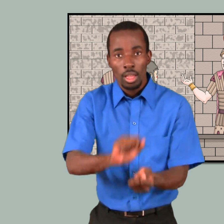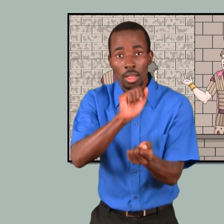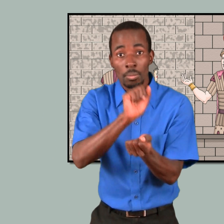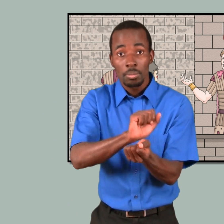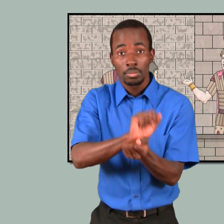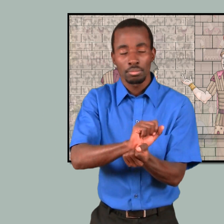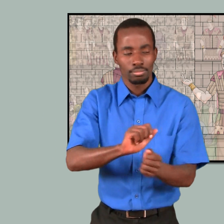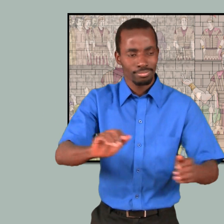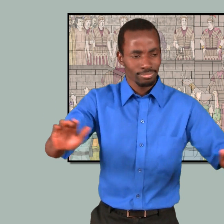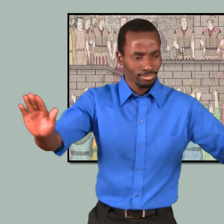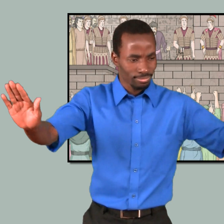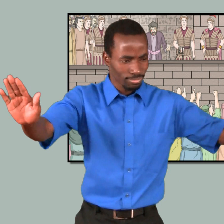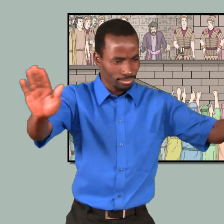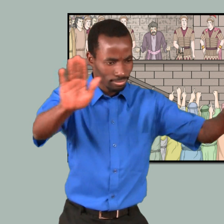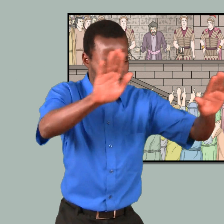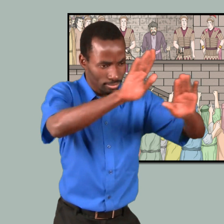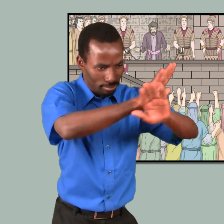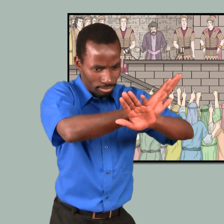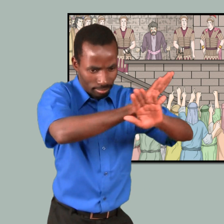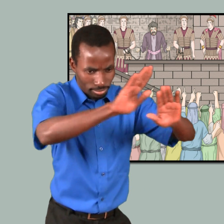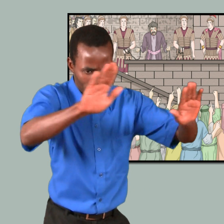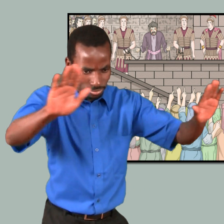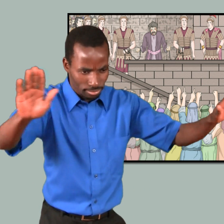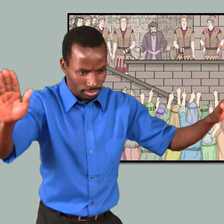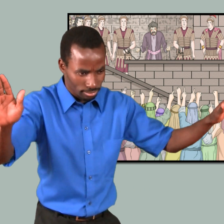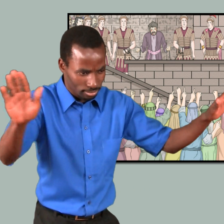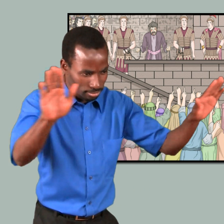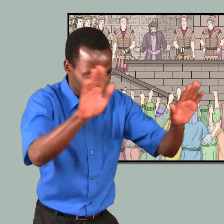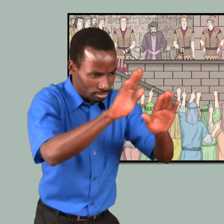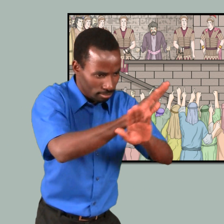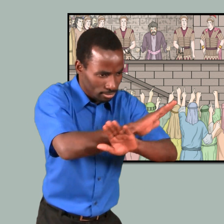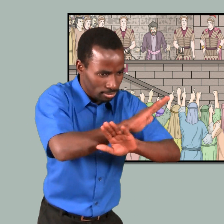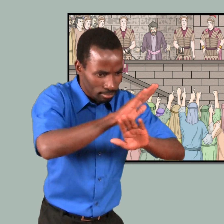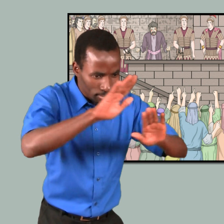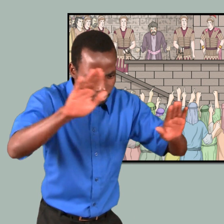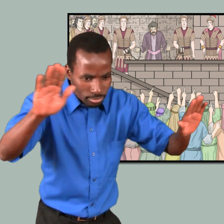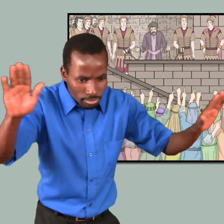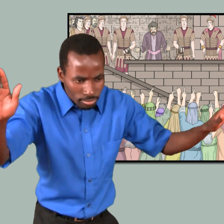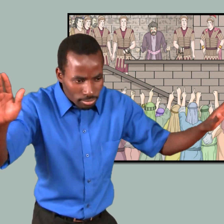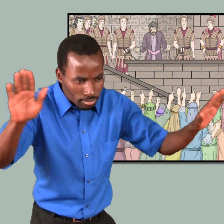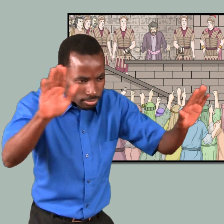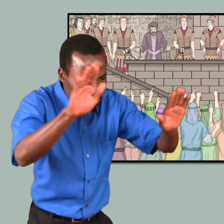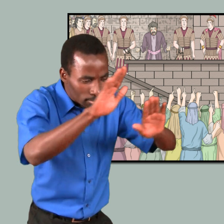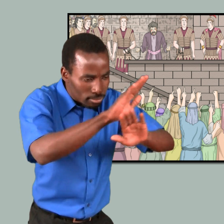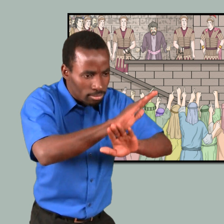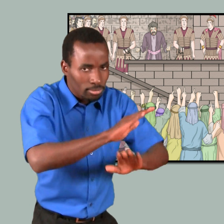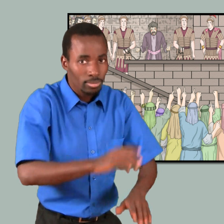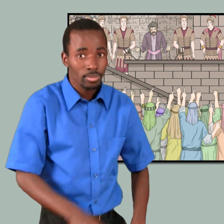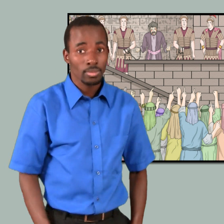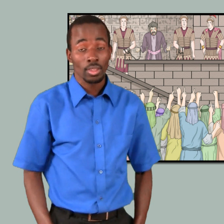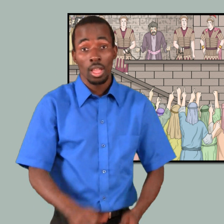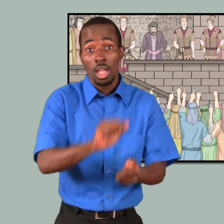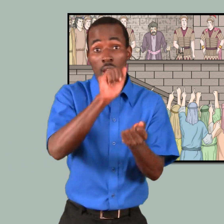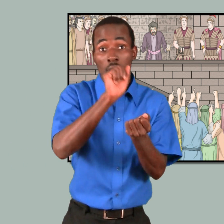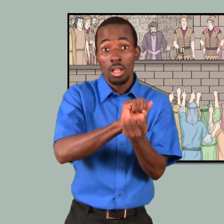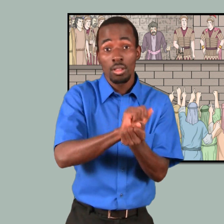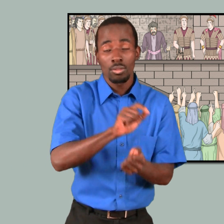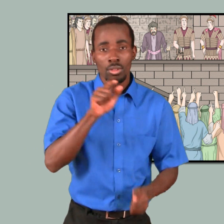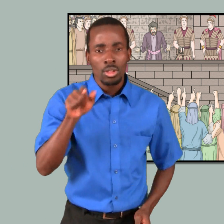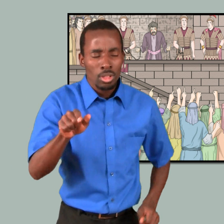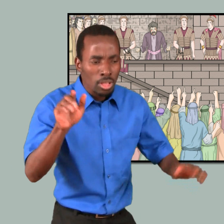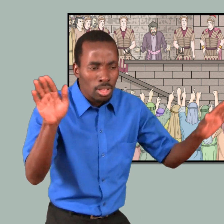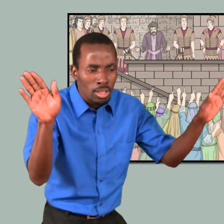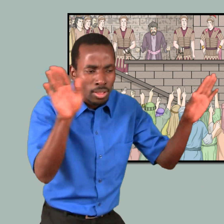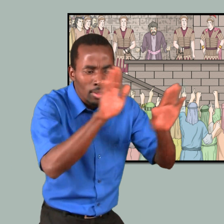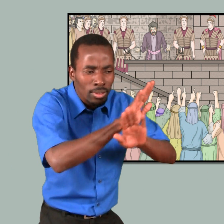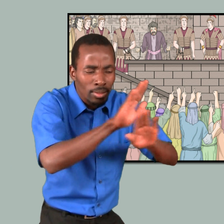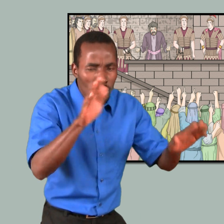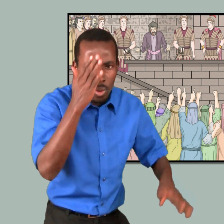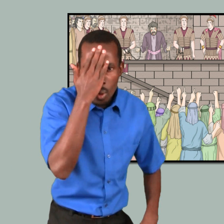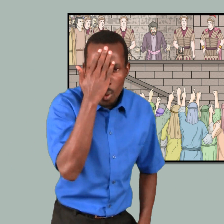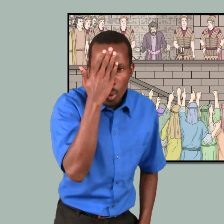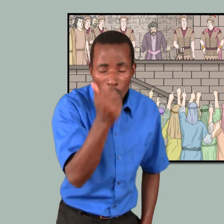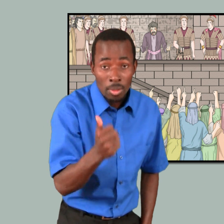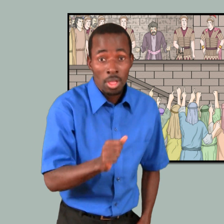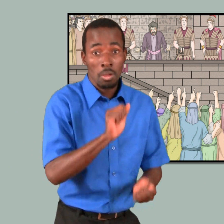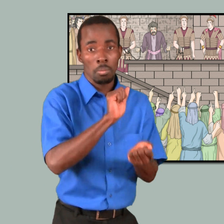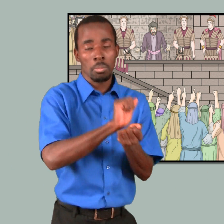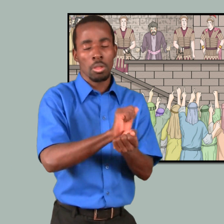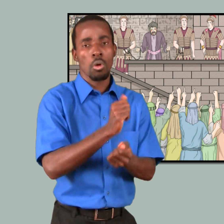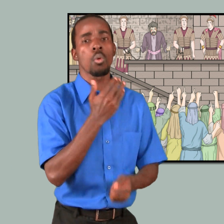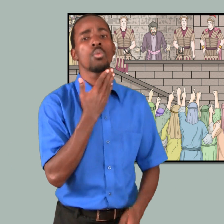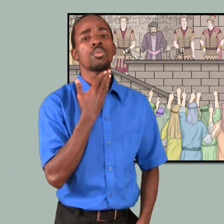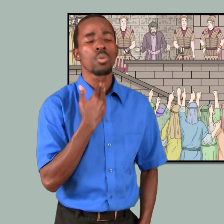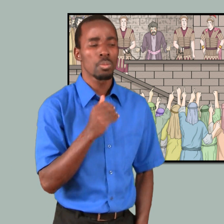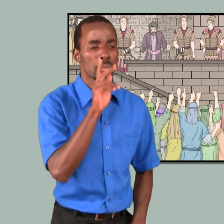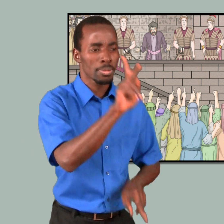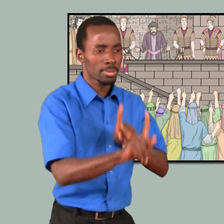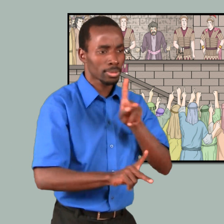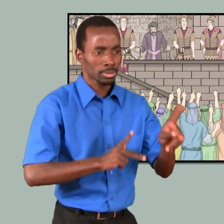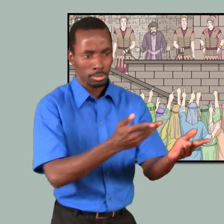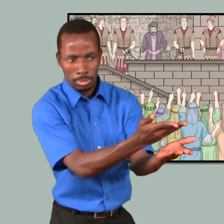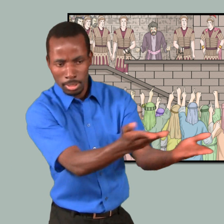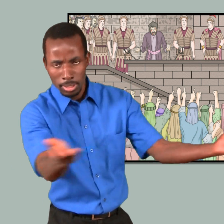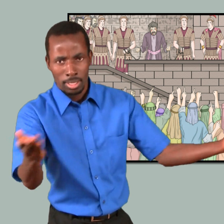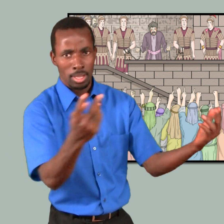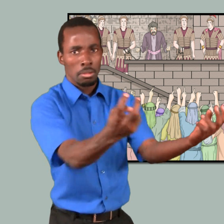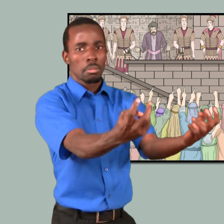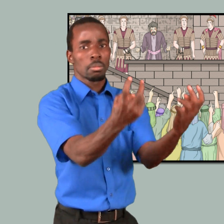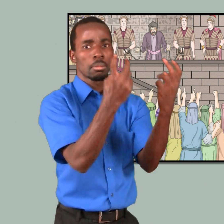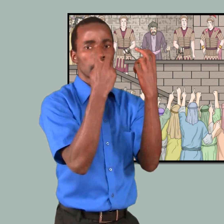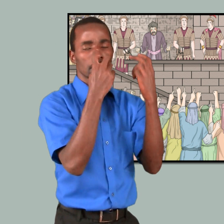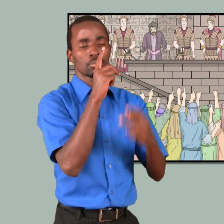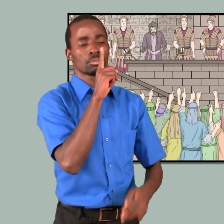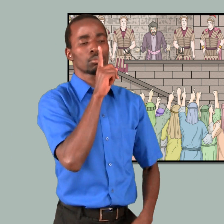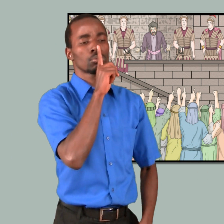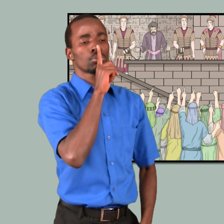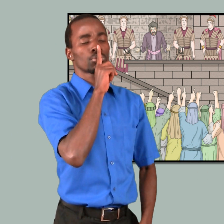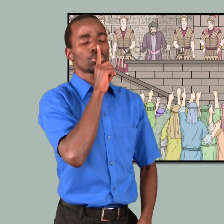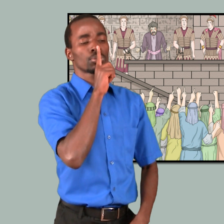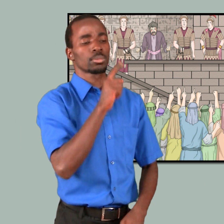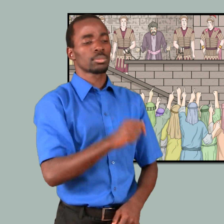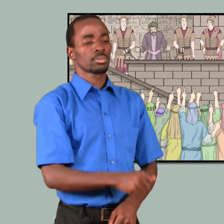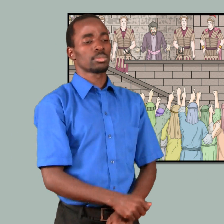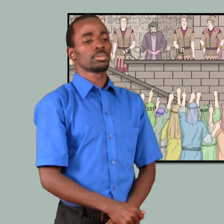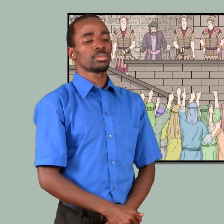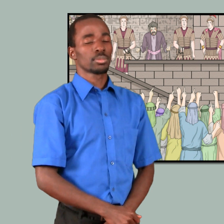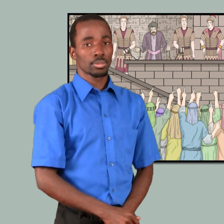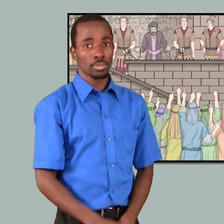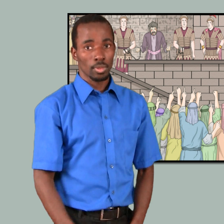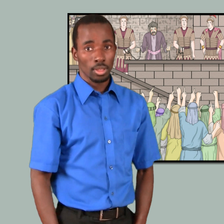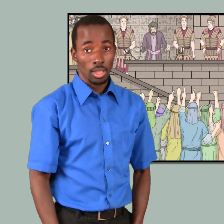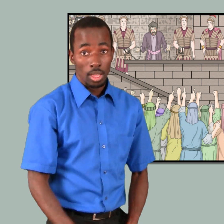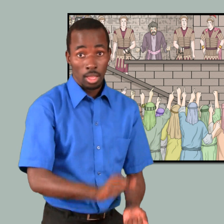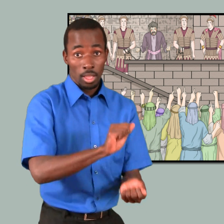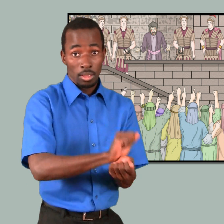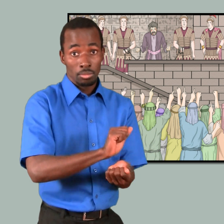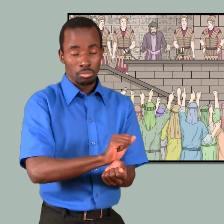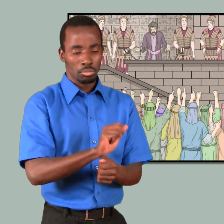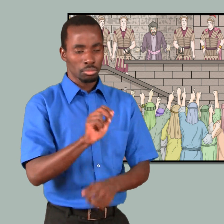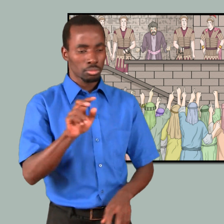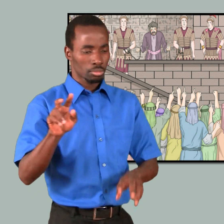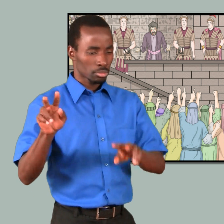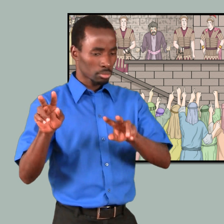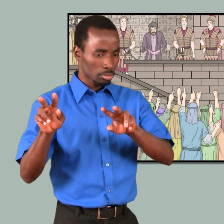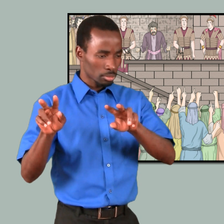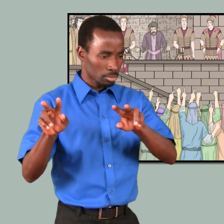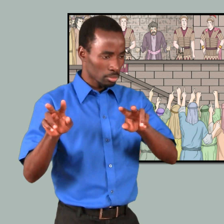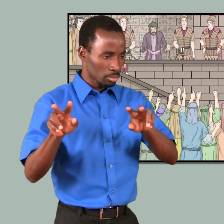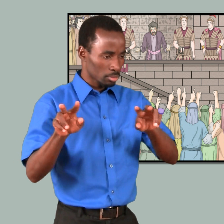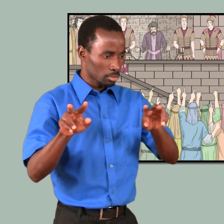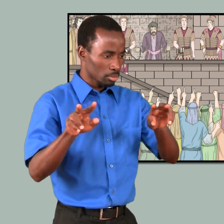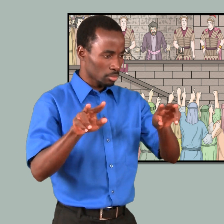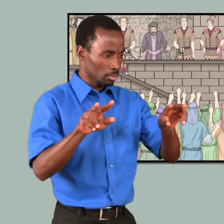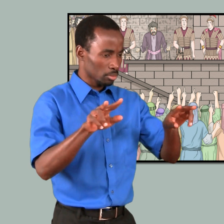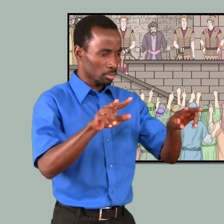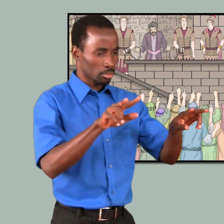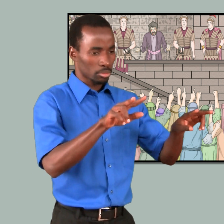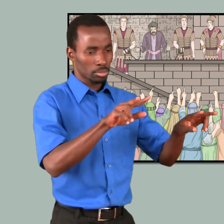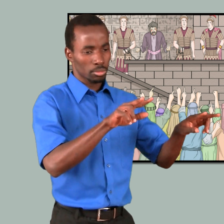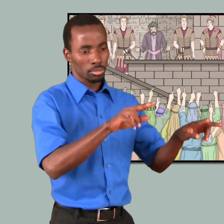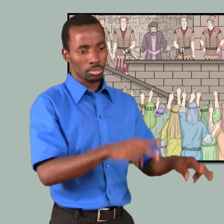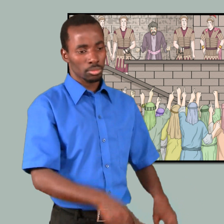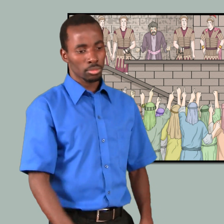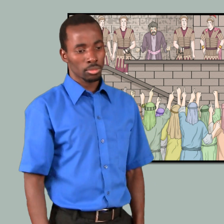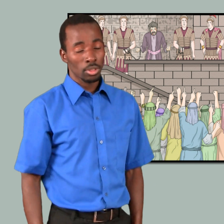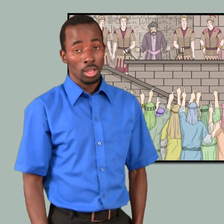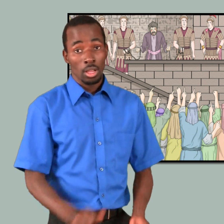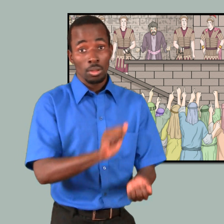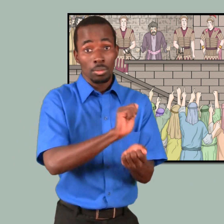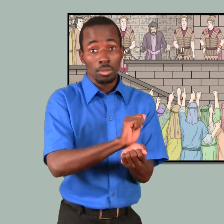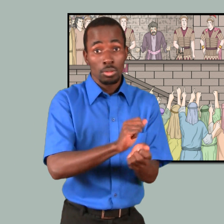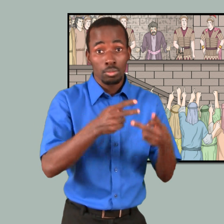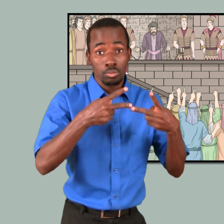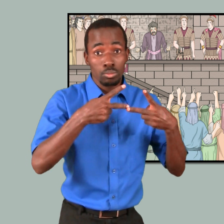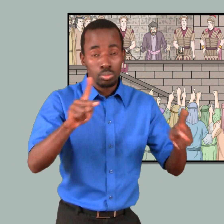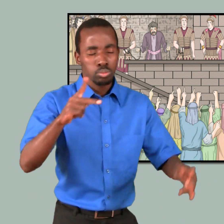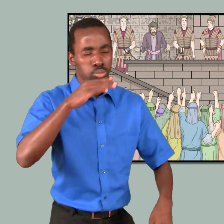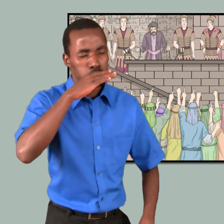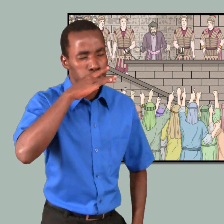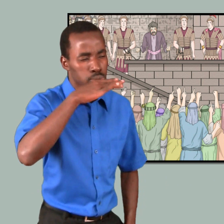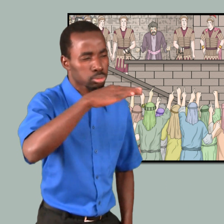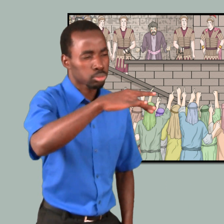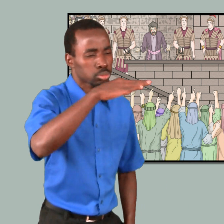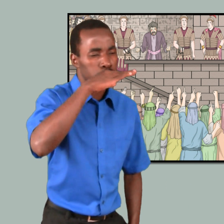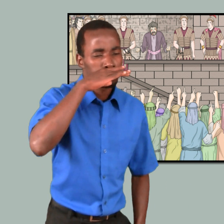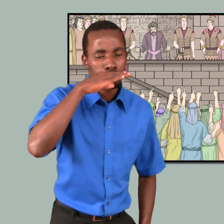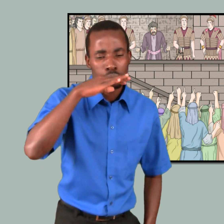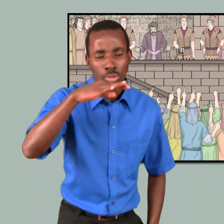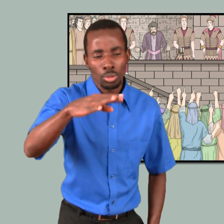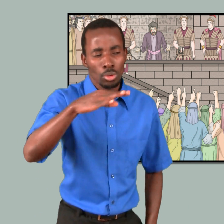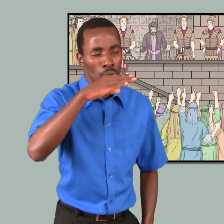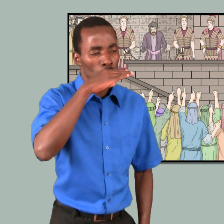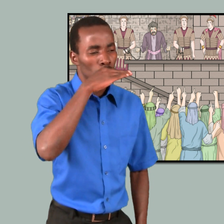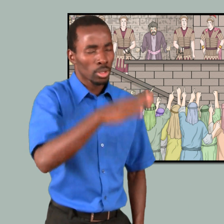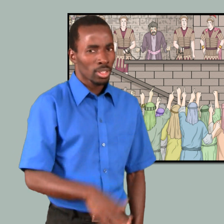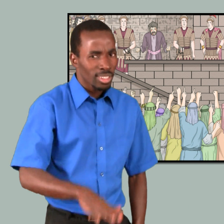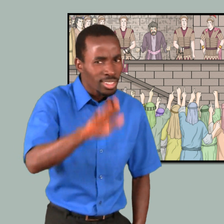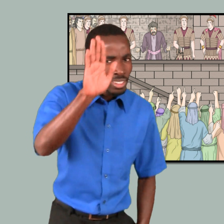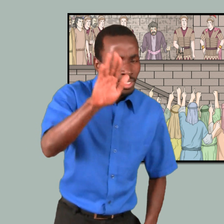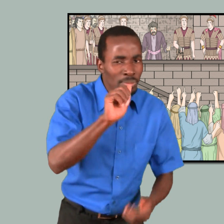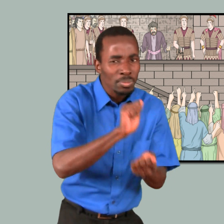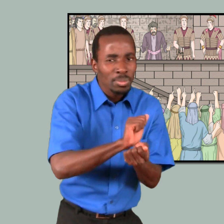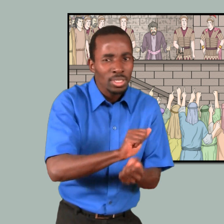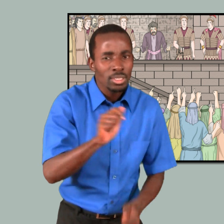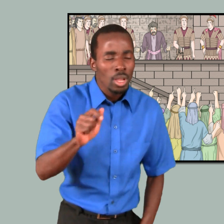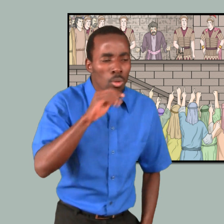Having received permission, Paul stood on the steps and motioned to the crowd.